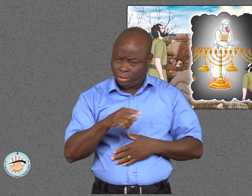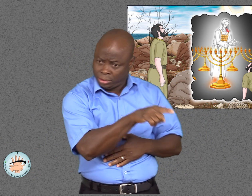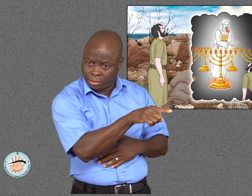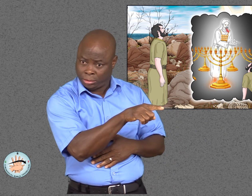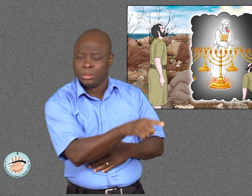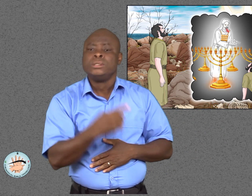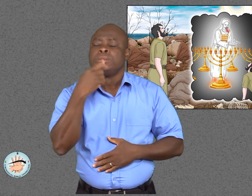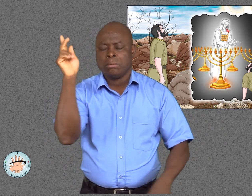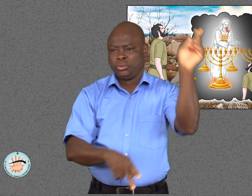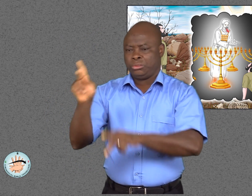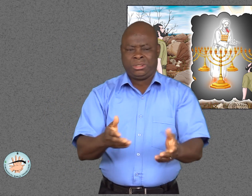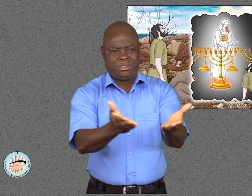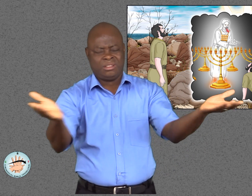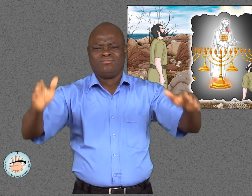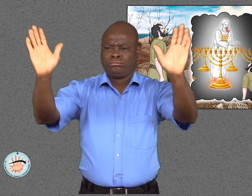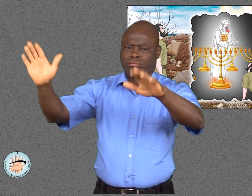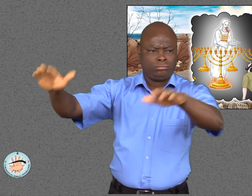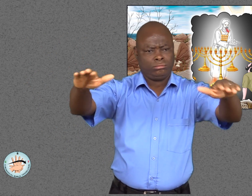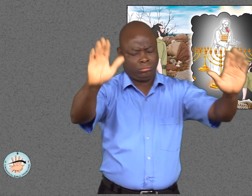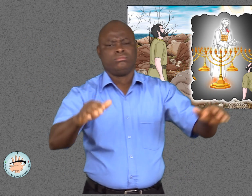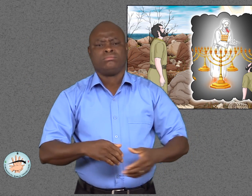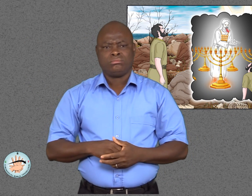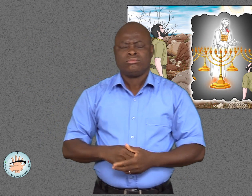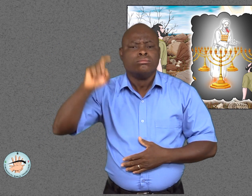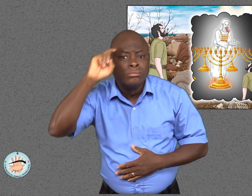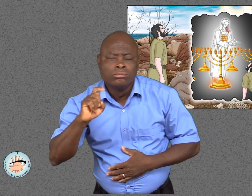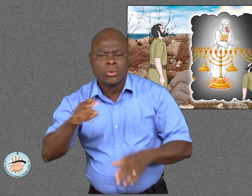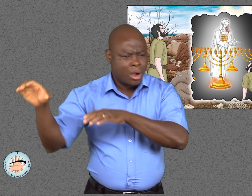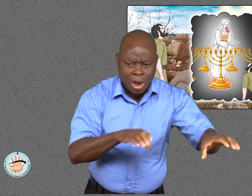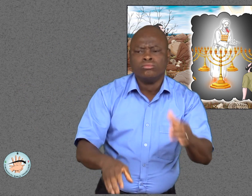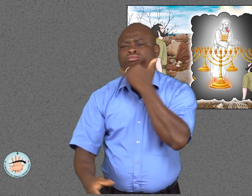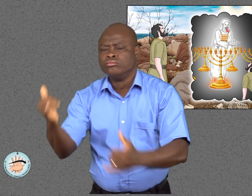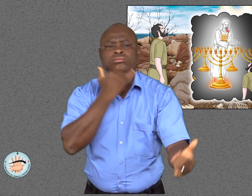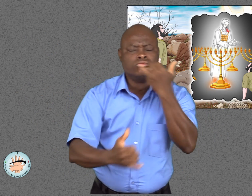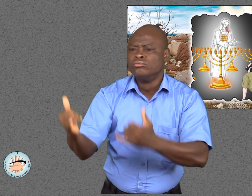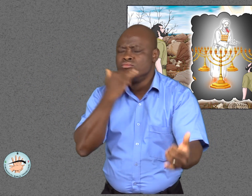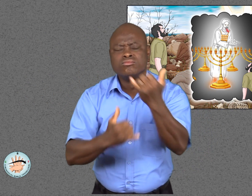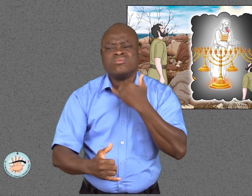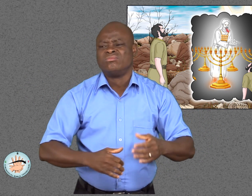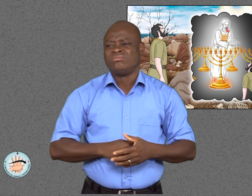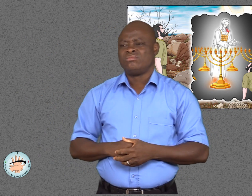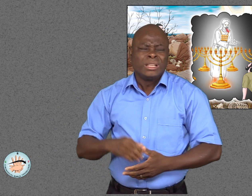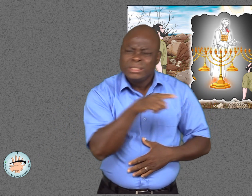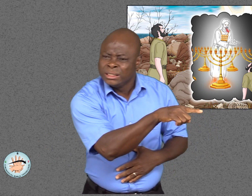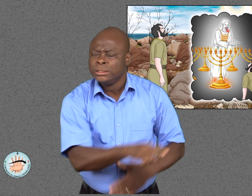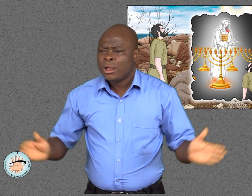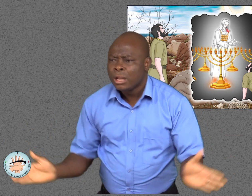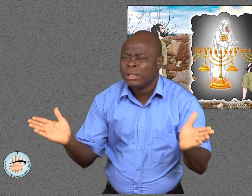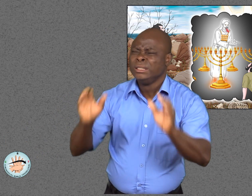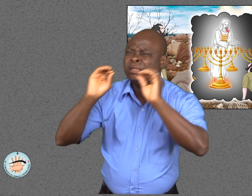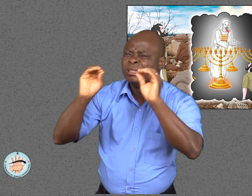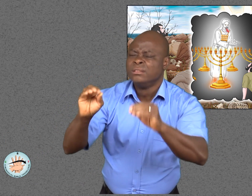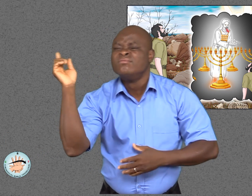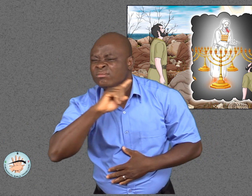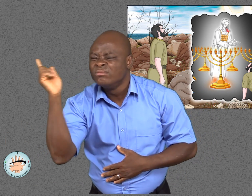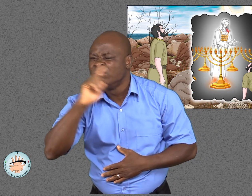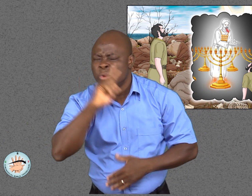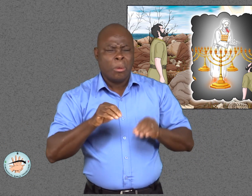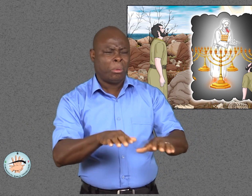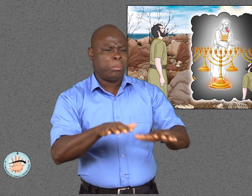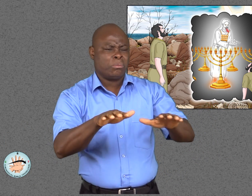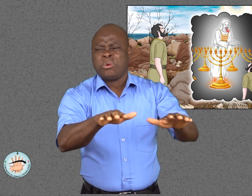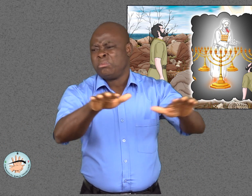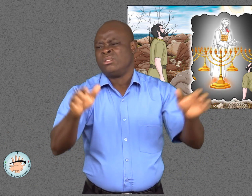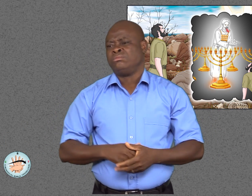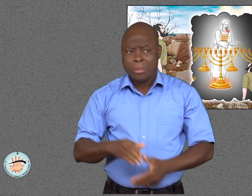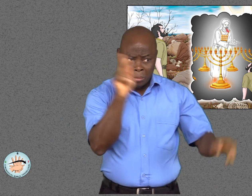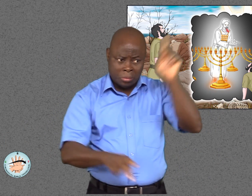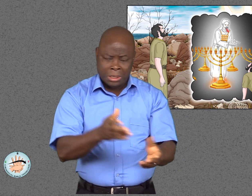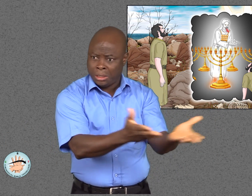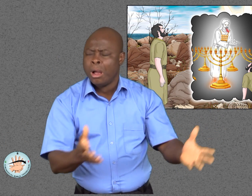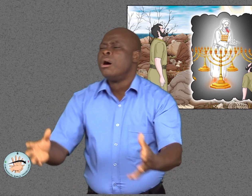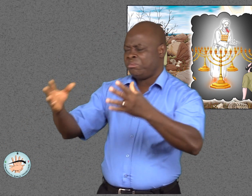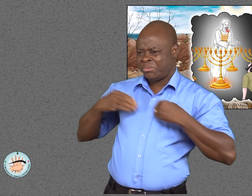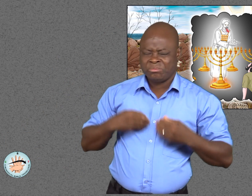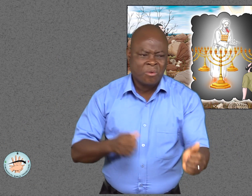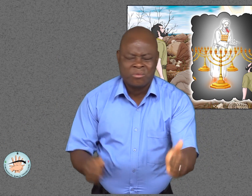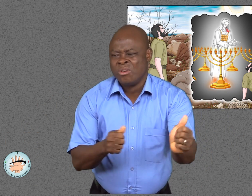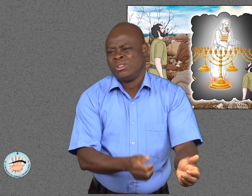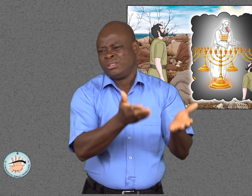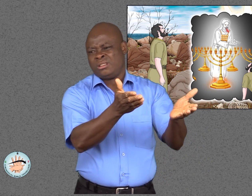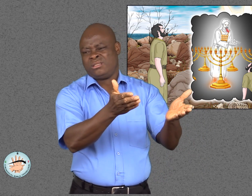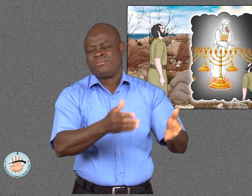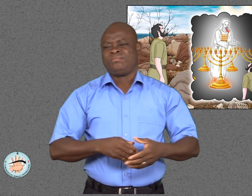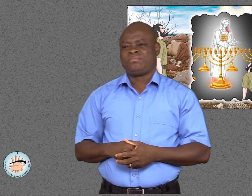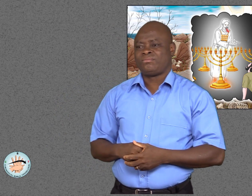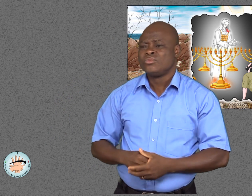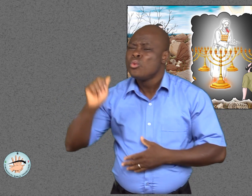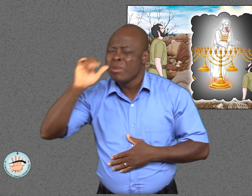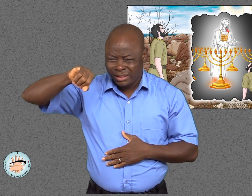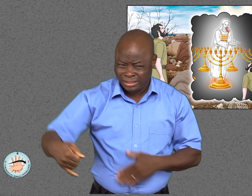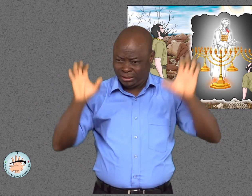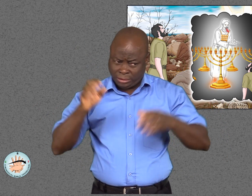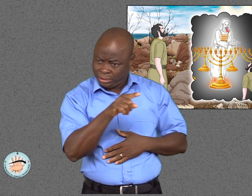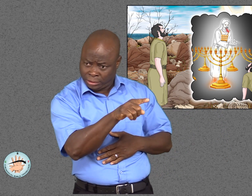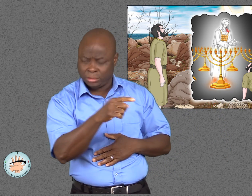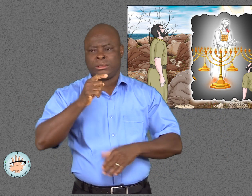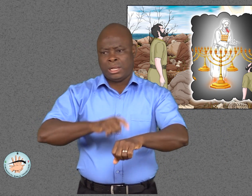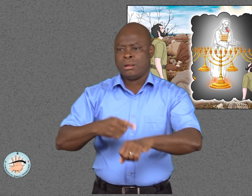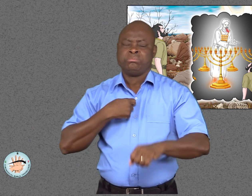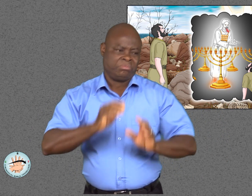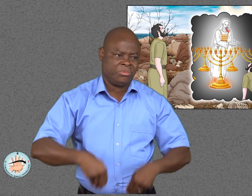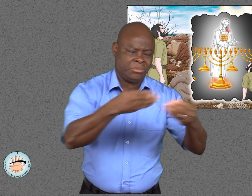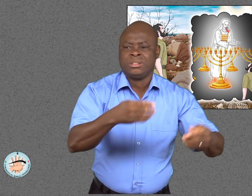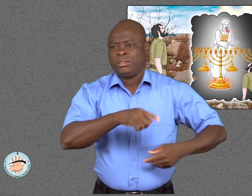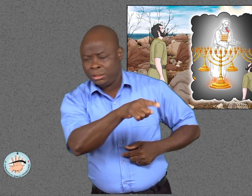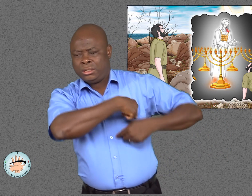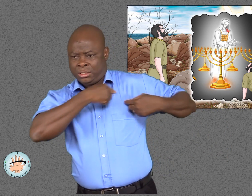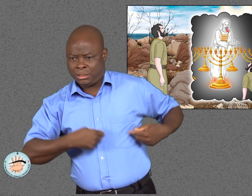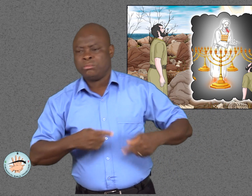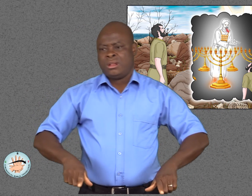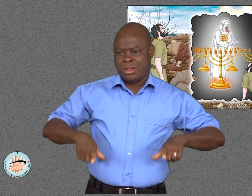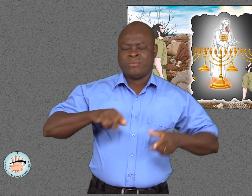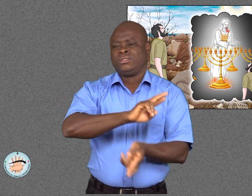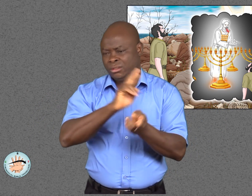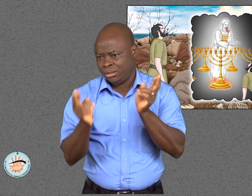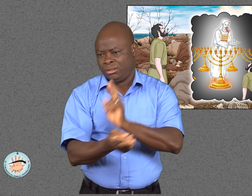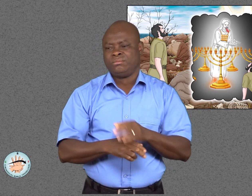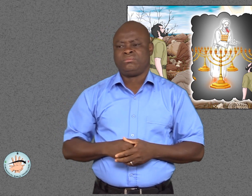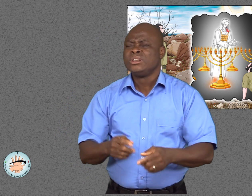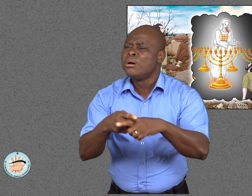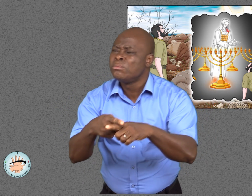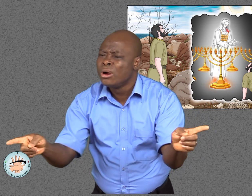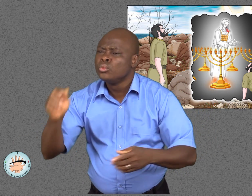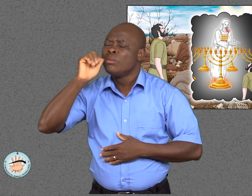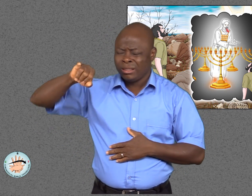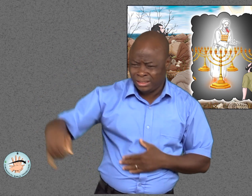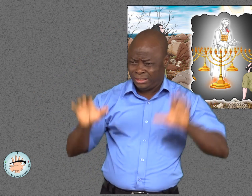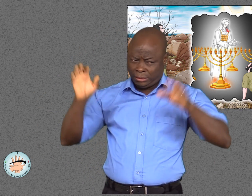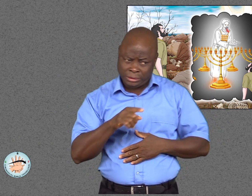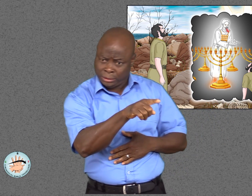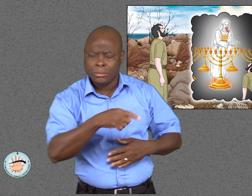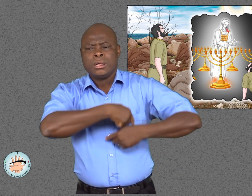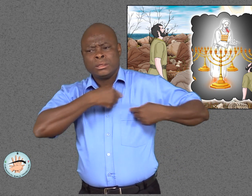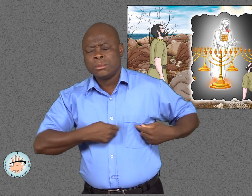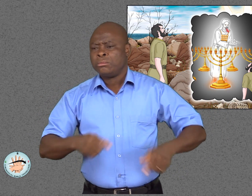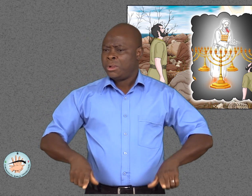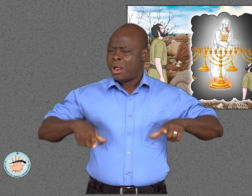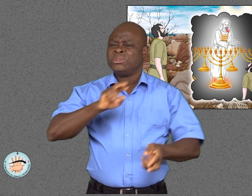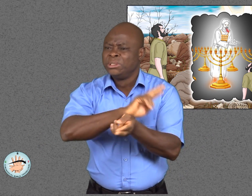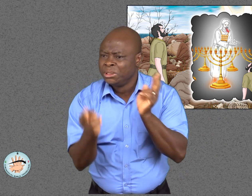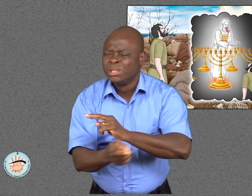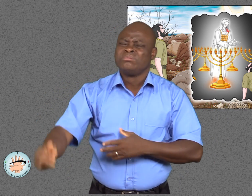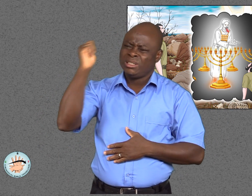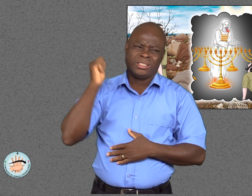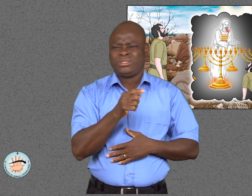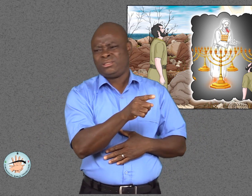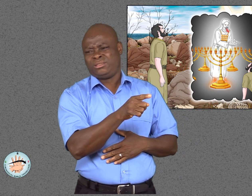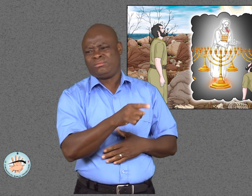Even though I have given her time to repent of her immorality, she is unwilling.